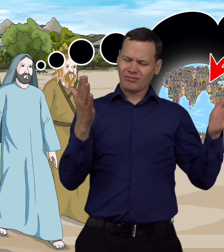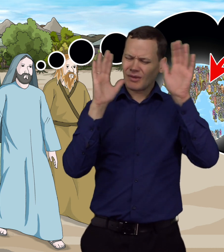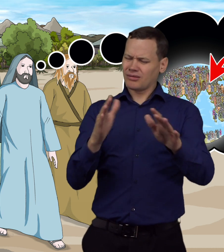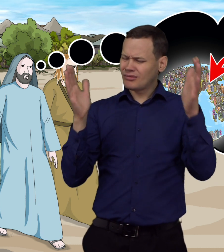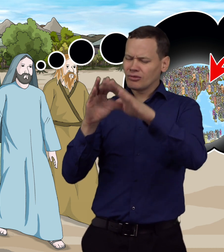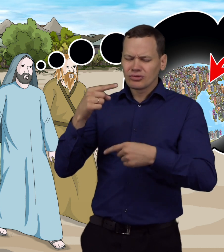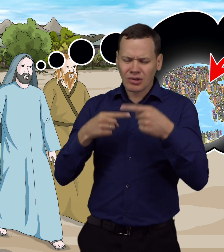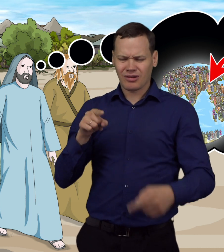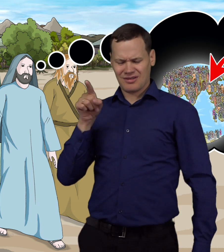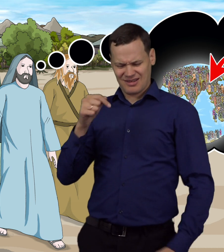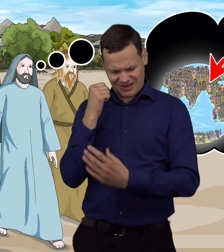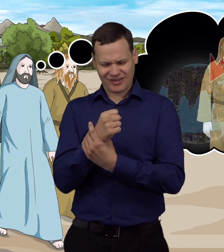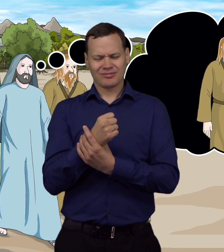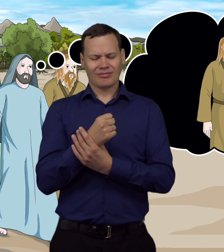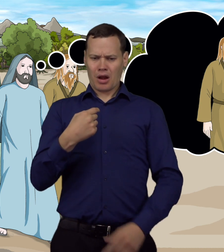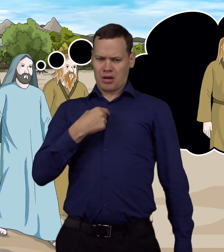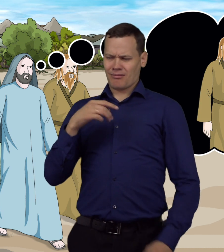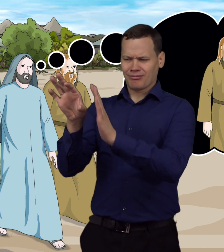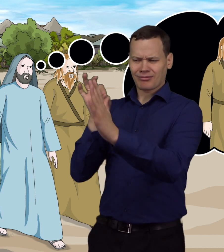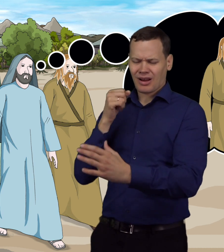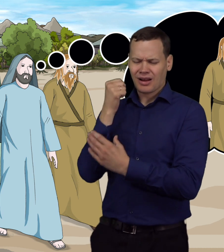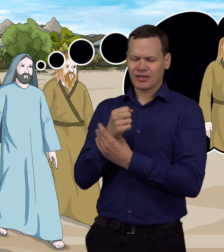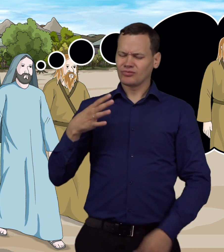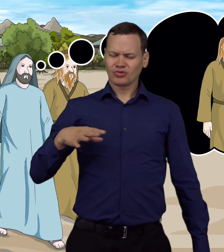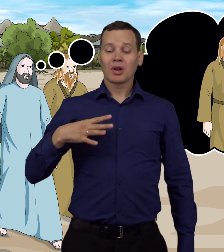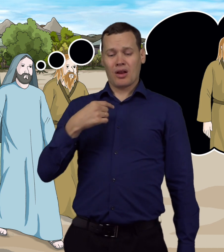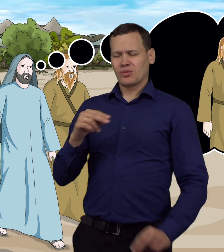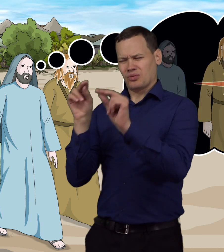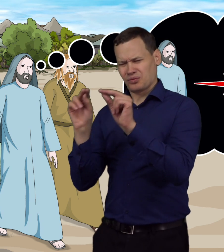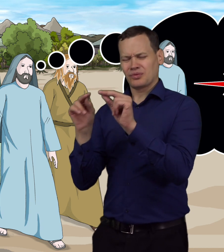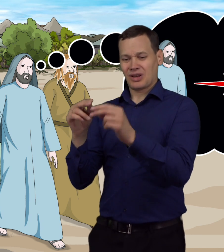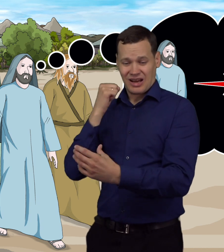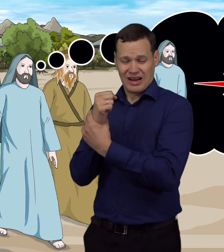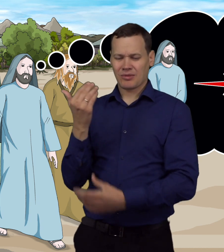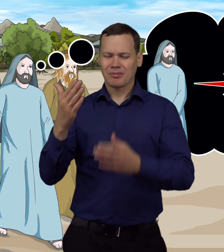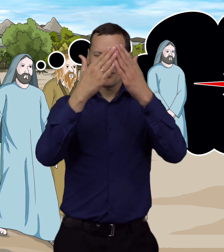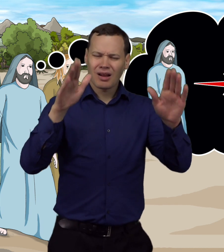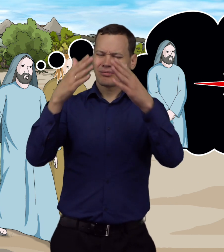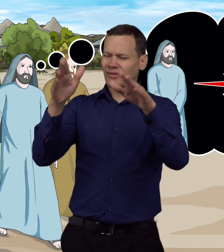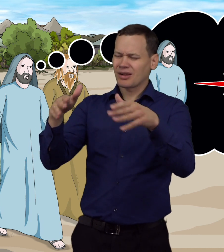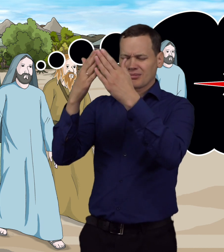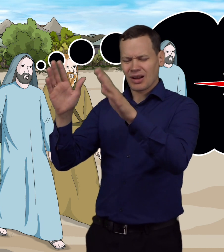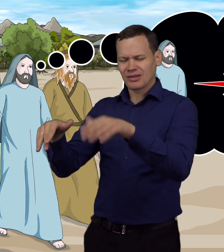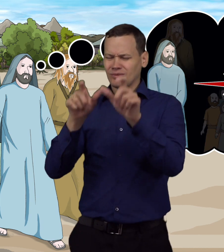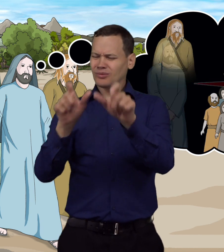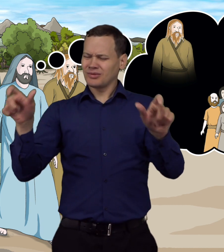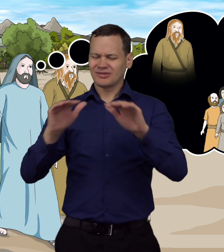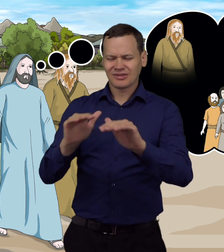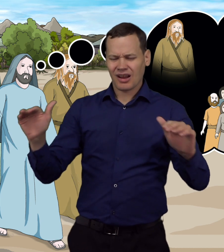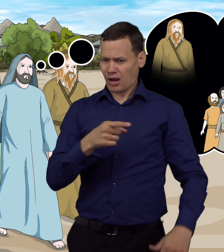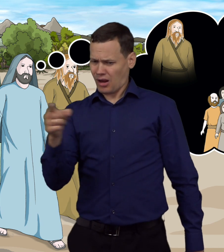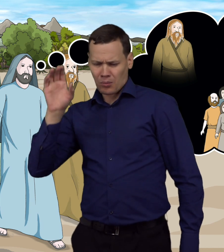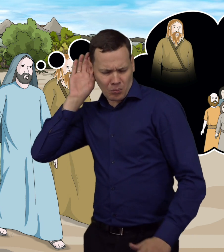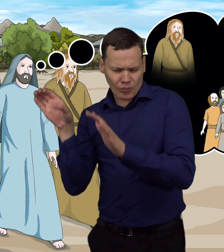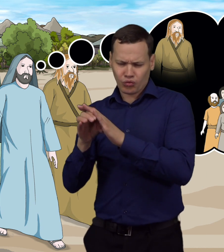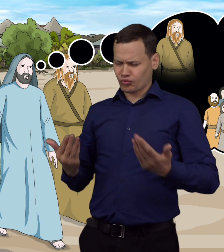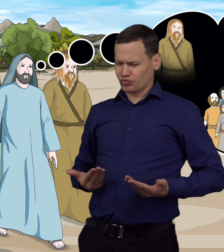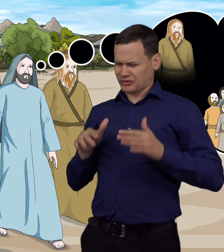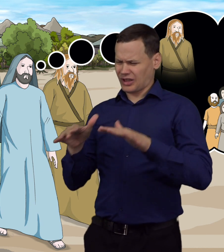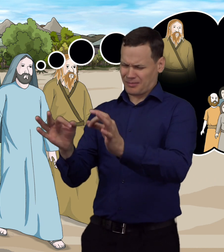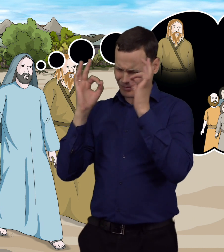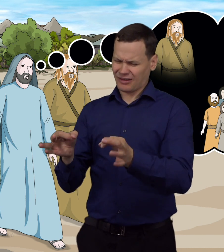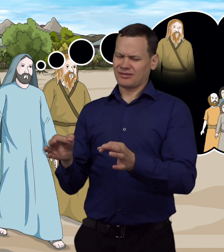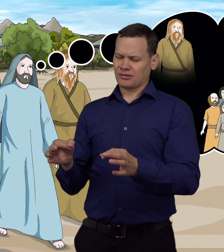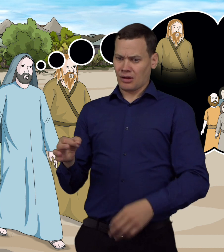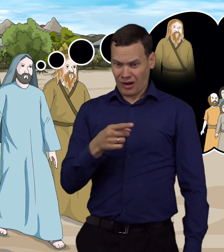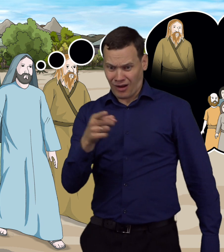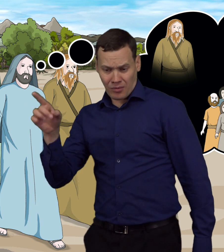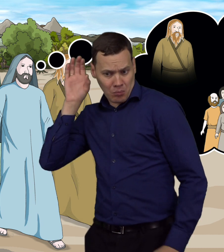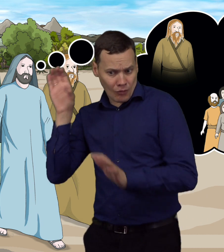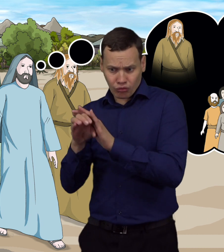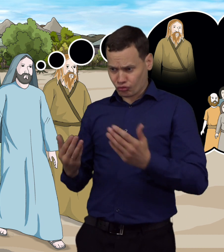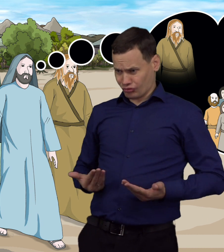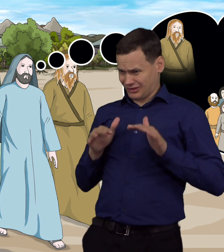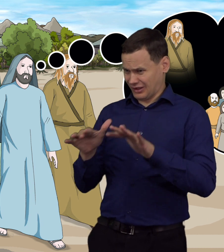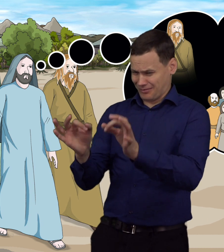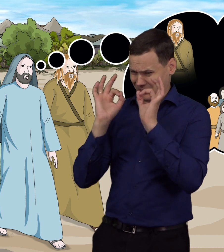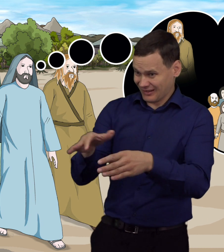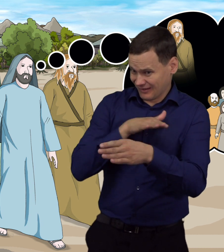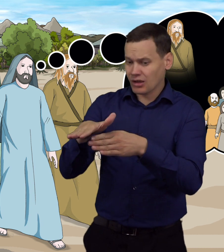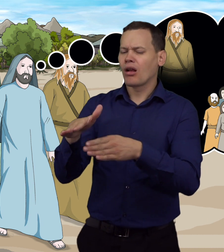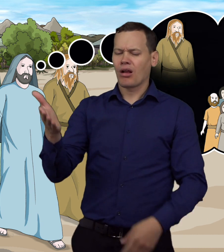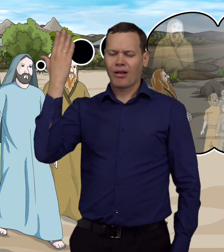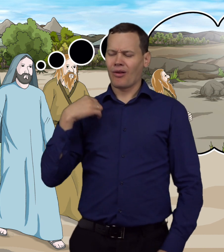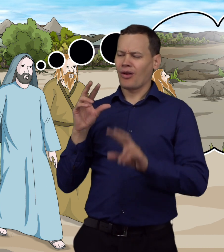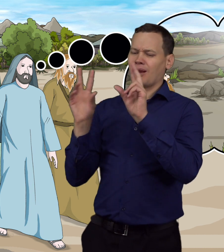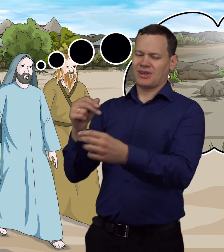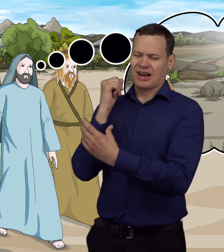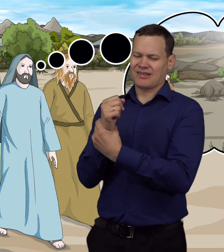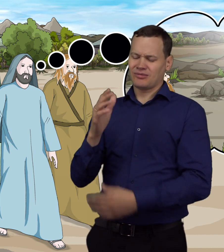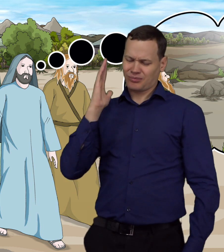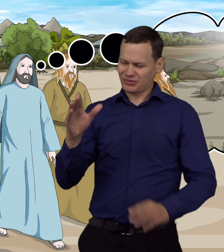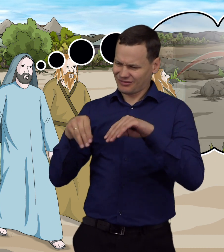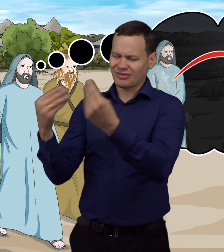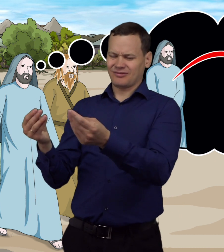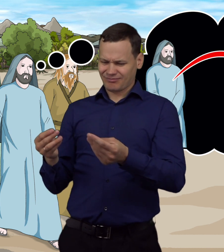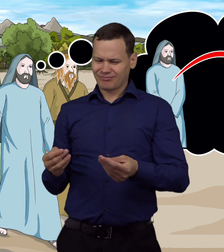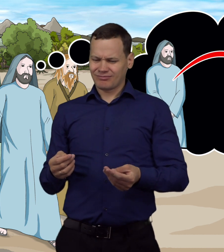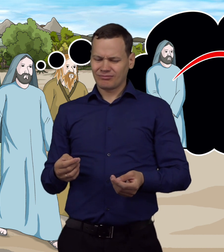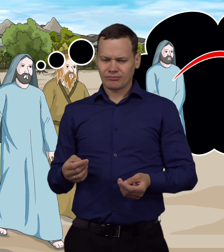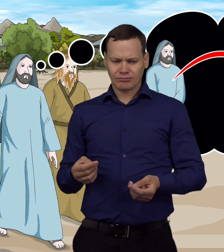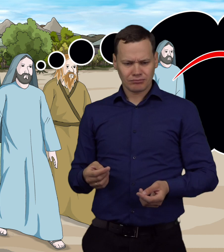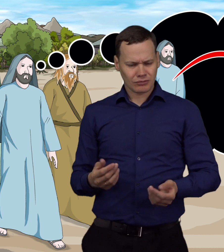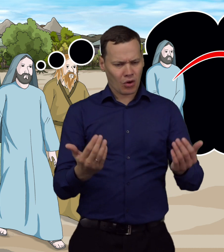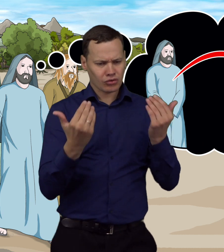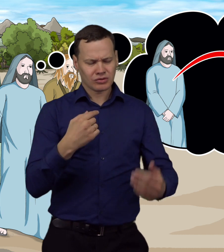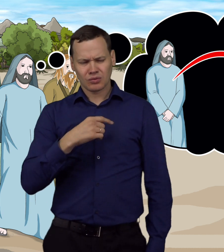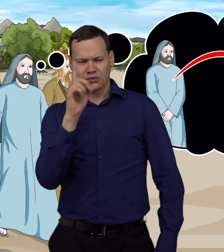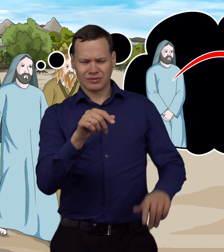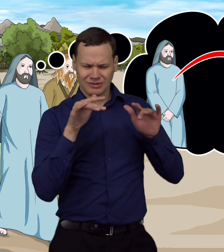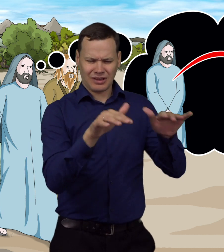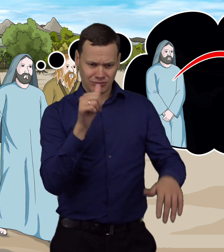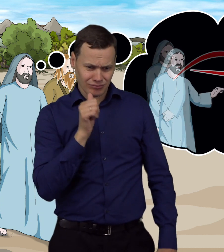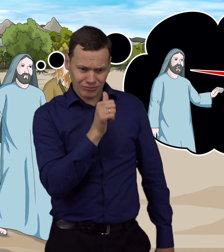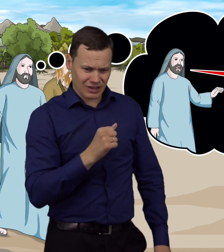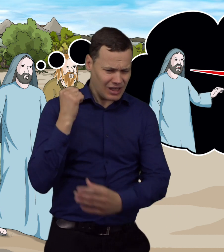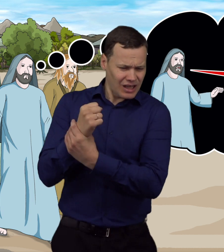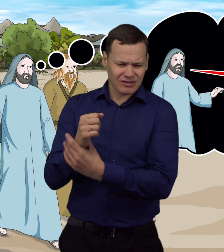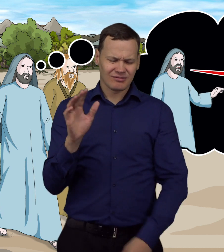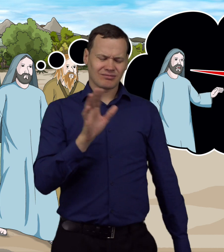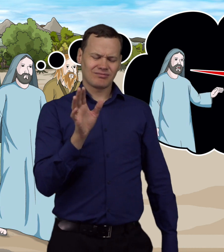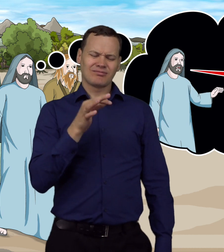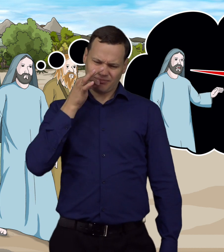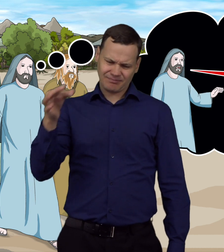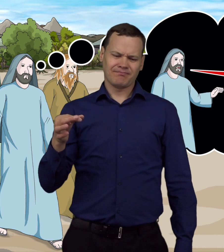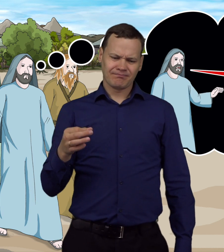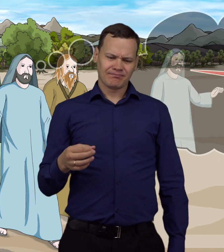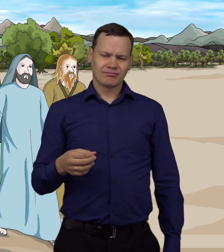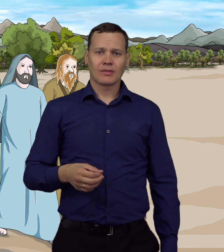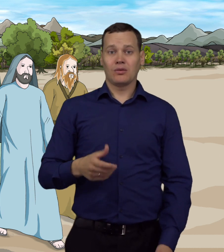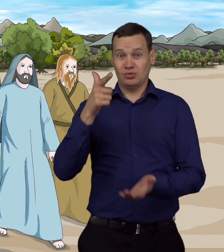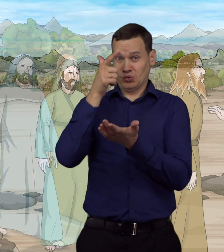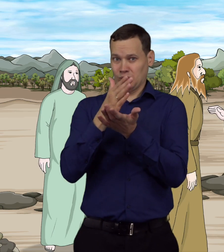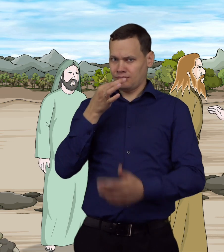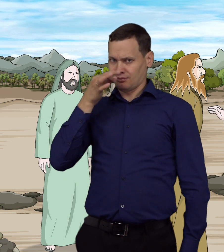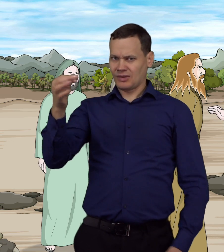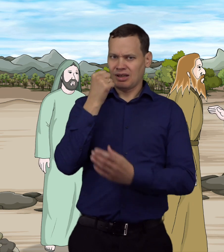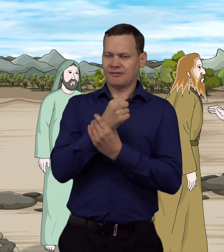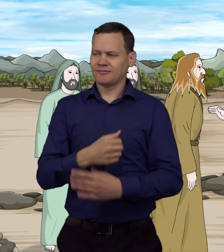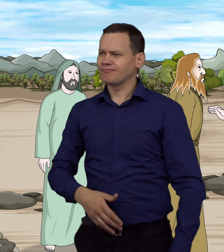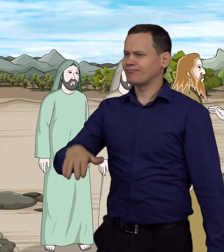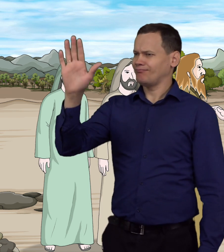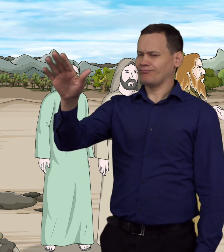For I have chosen him, so that he will command his children and his household after him to keep the way of the LORD by doing what is right and just, in order that the LORD may bring upon Abraham what He has promised.”